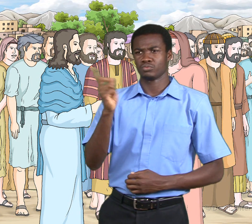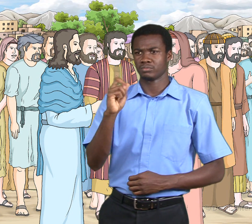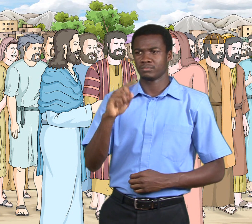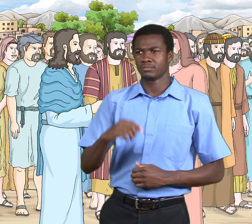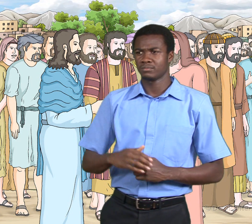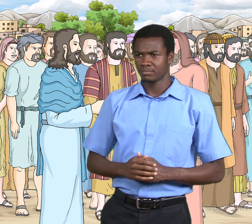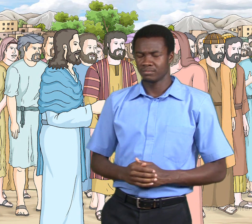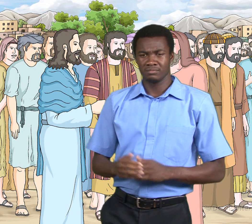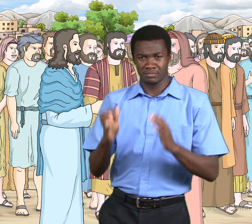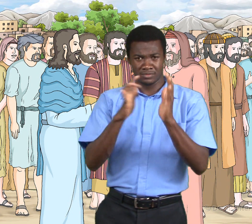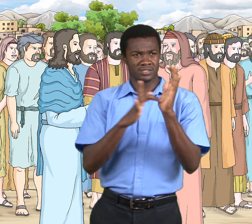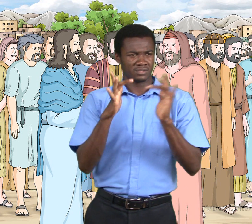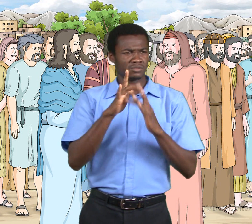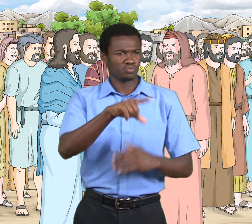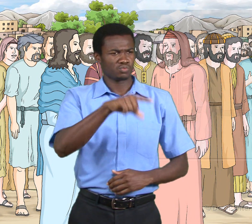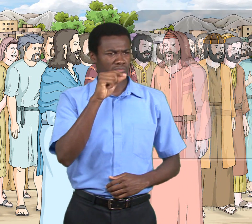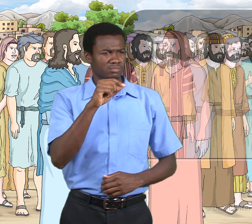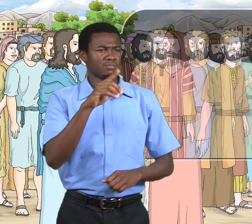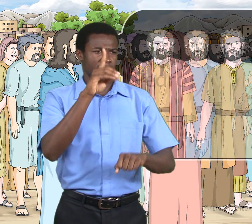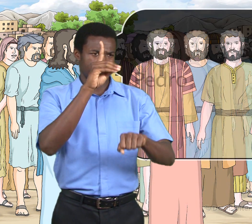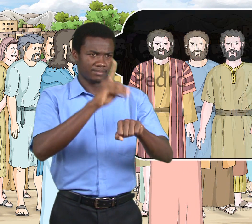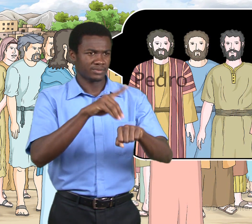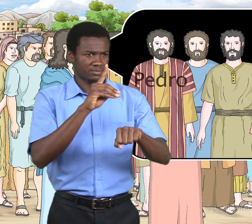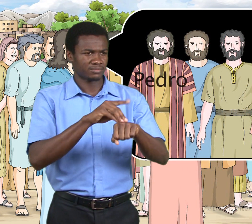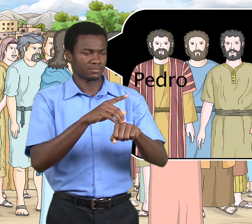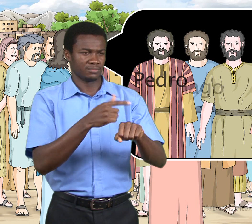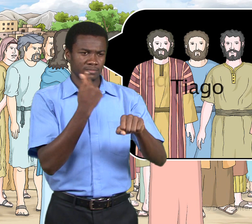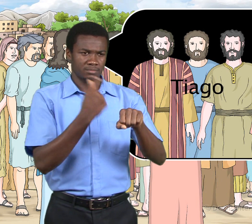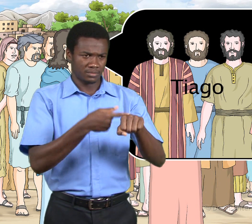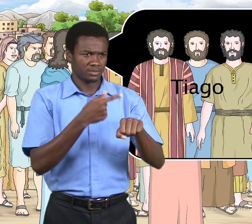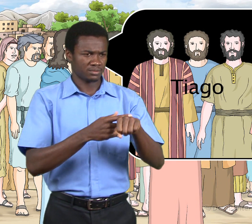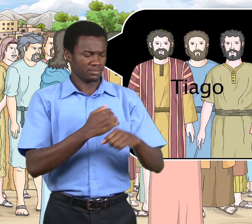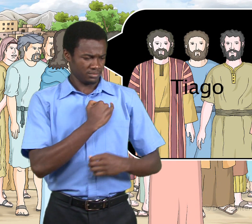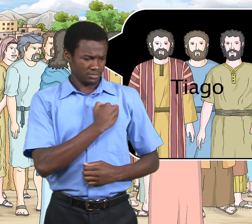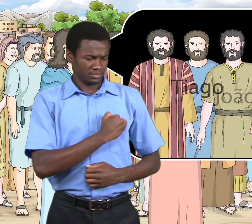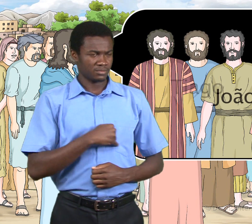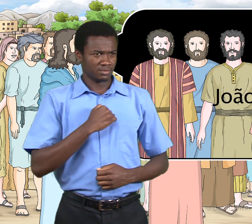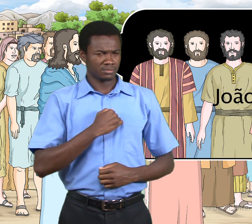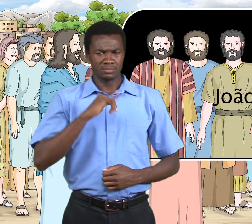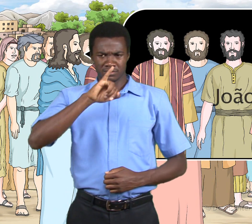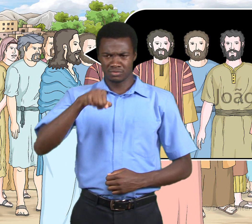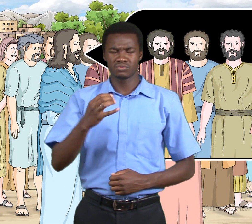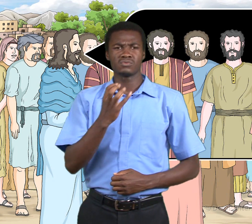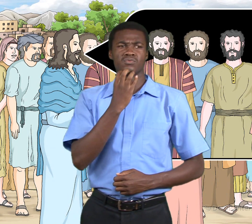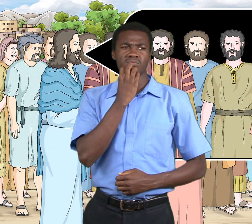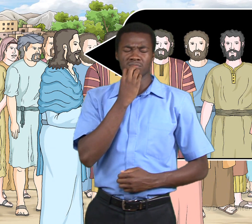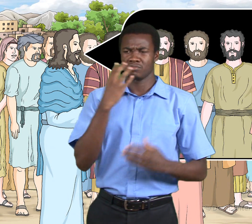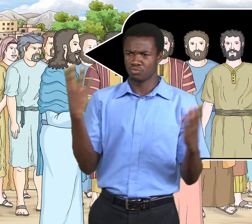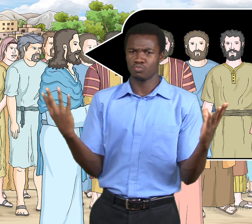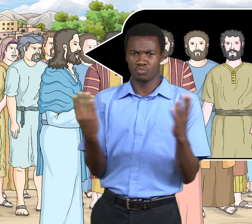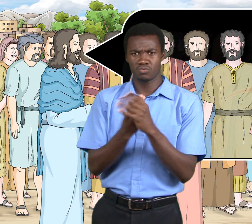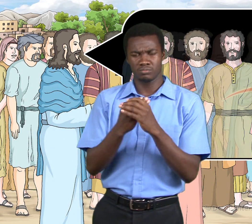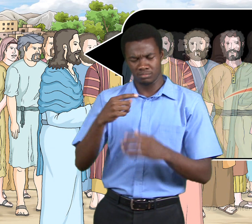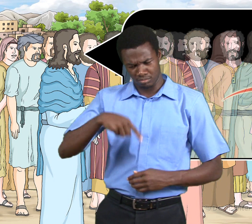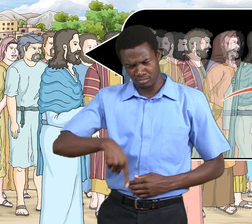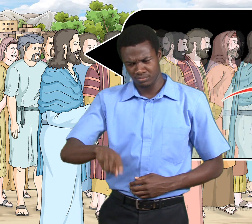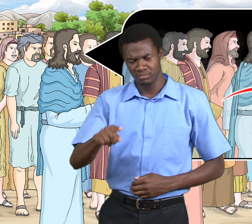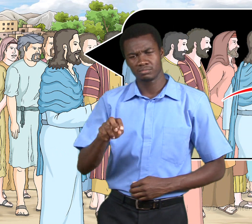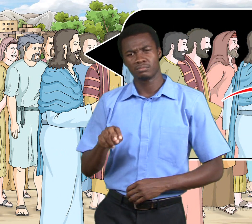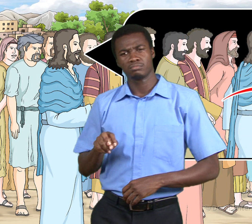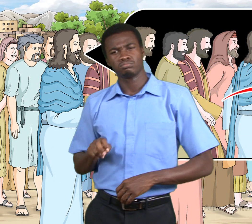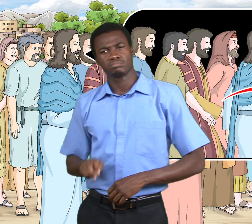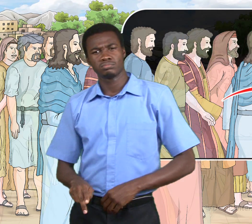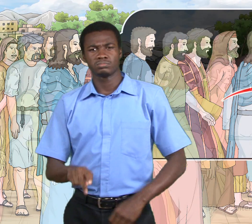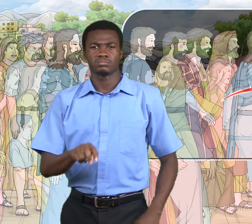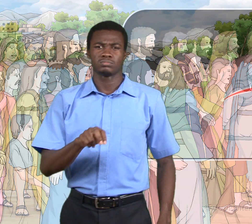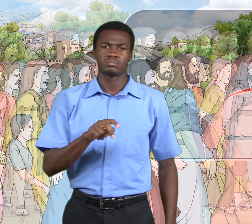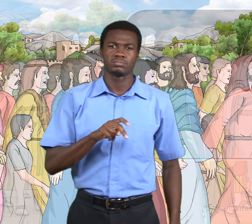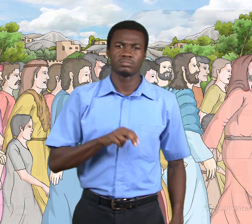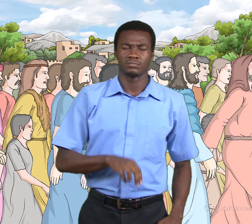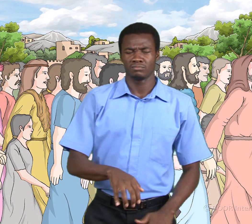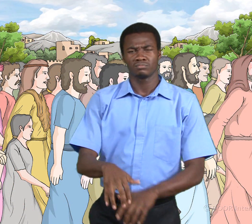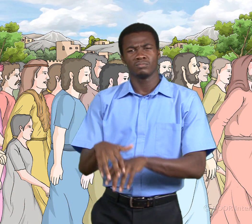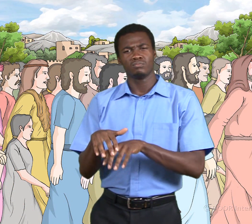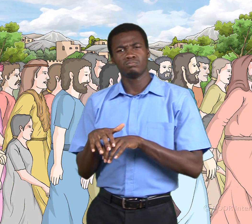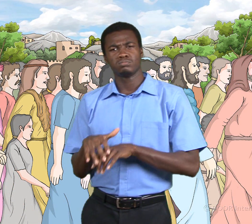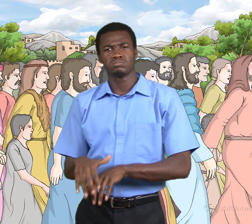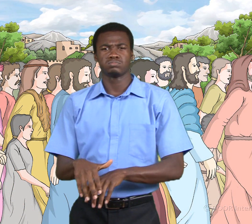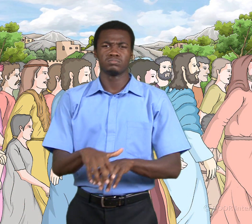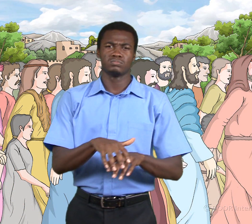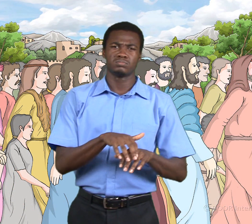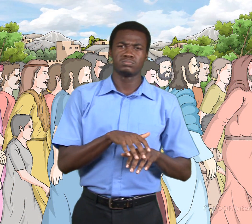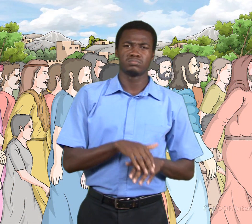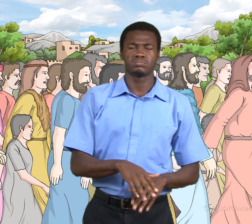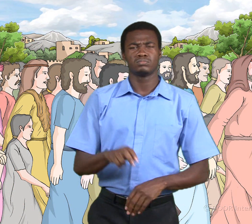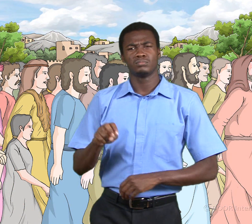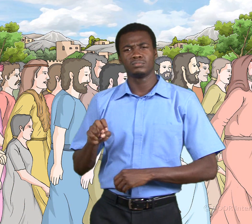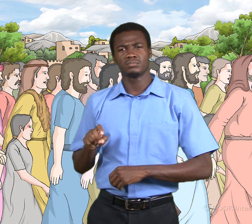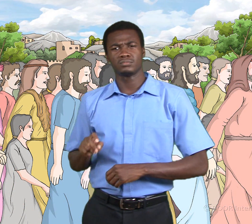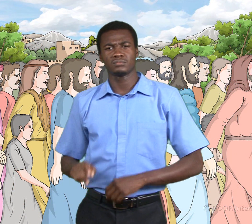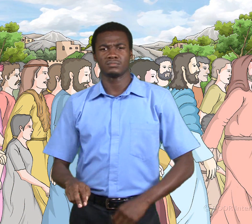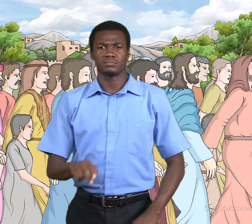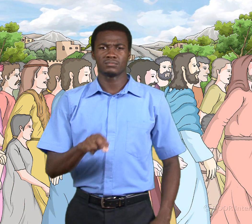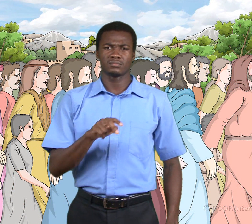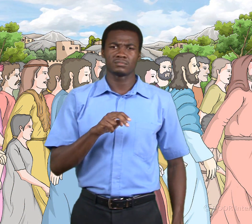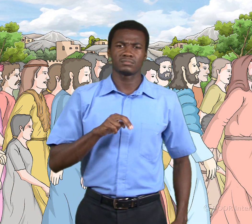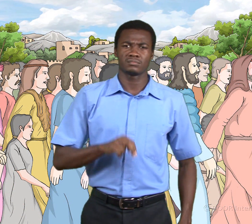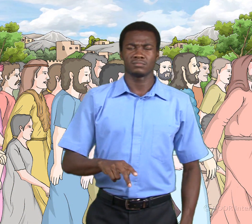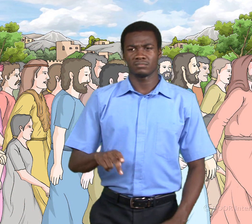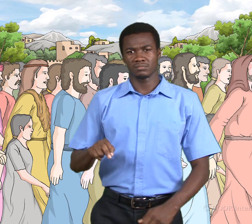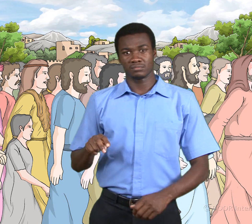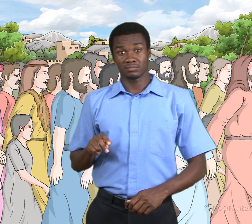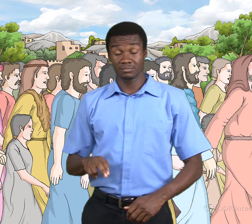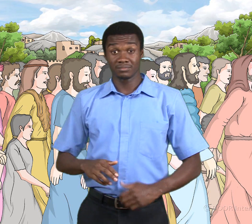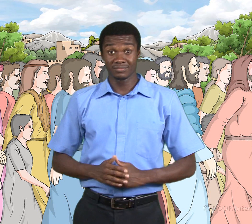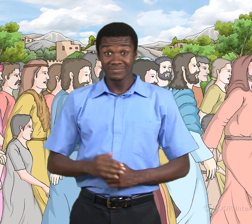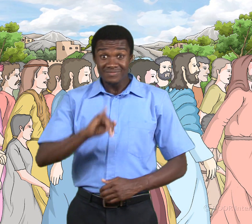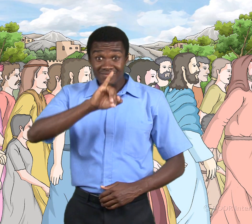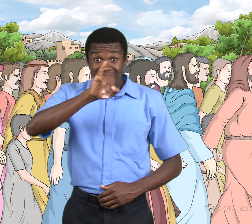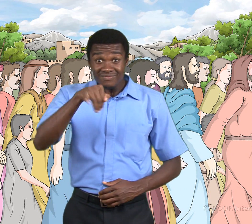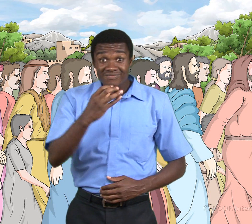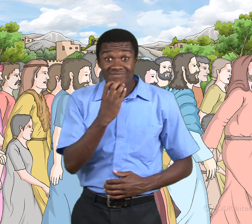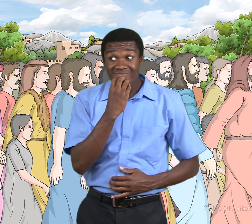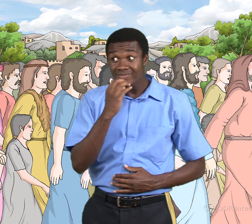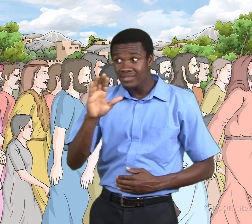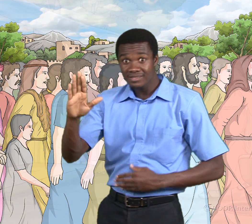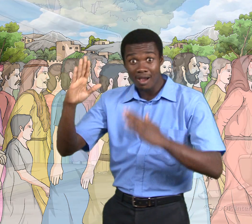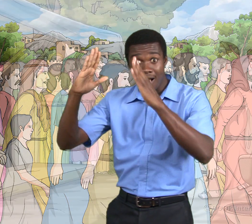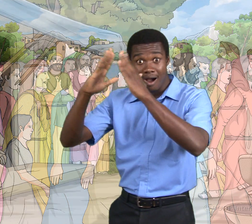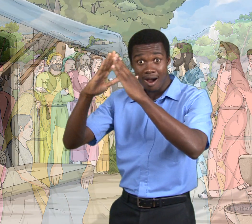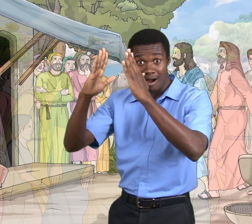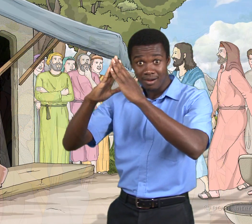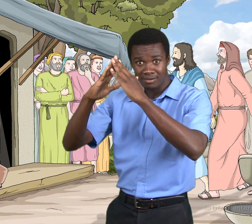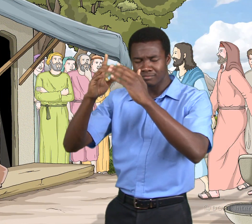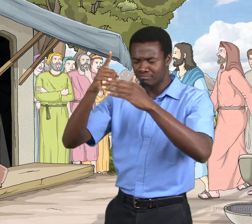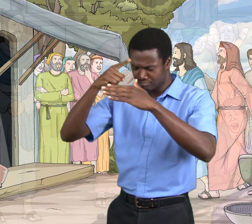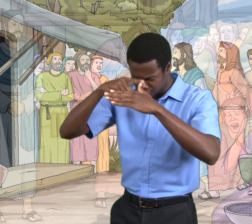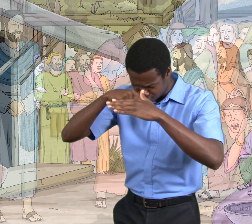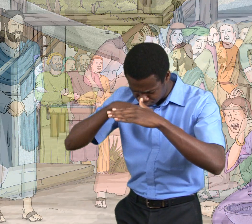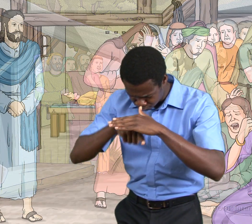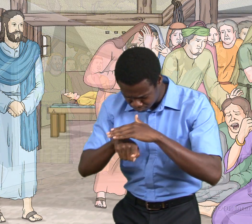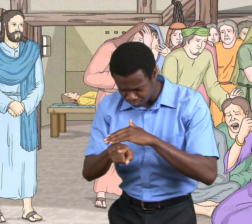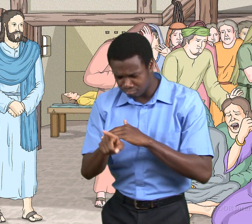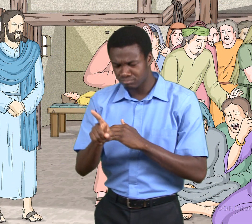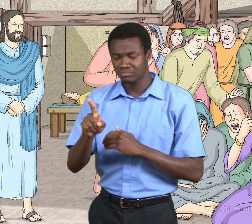And He did not allow anyone to accompany Him except Peter, James, and John the brother of James.